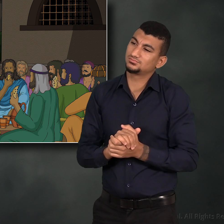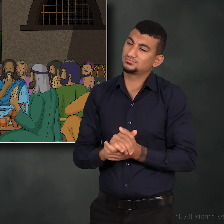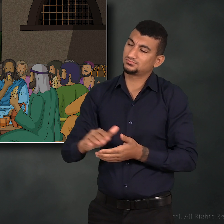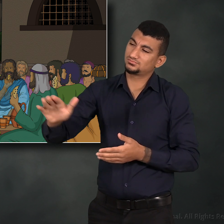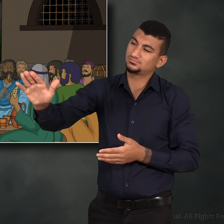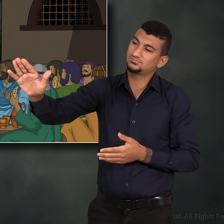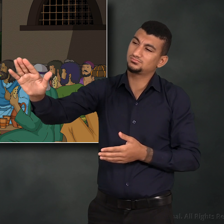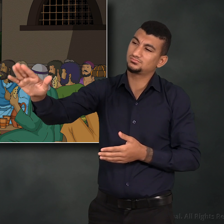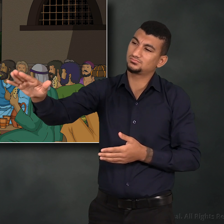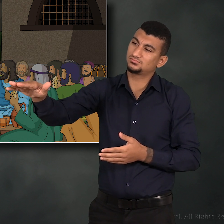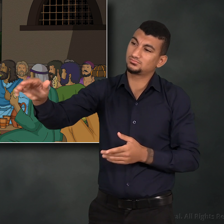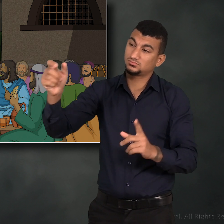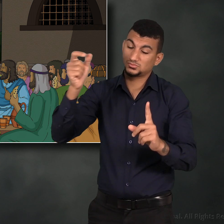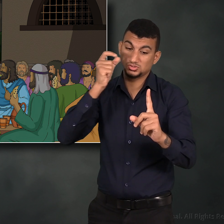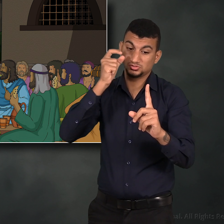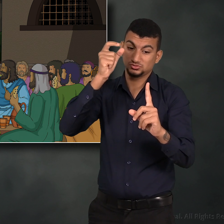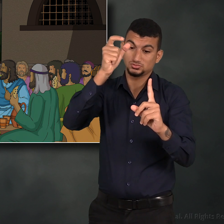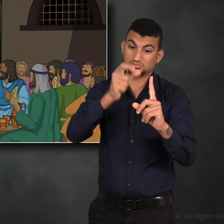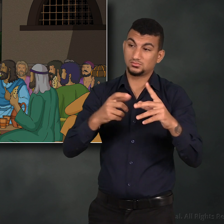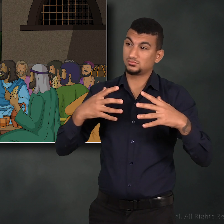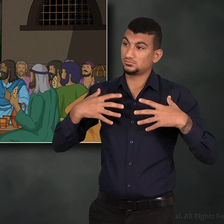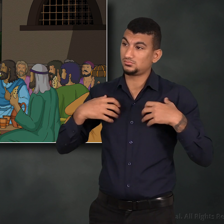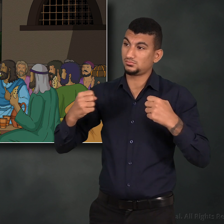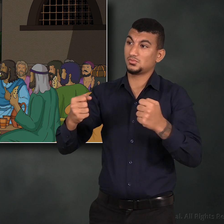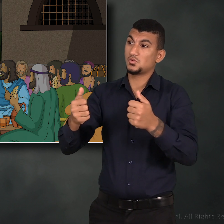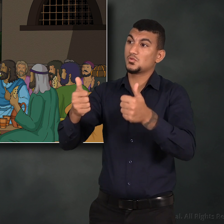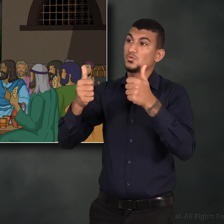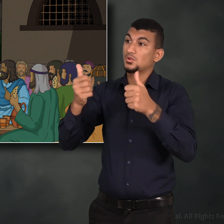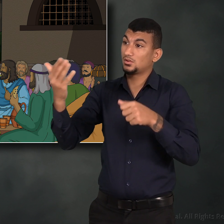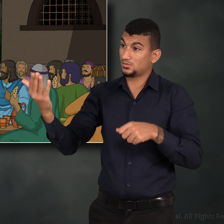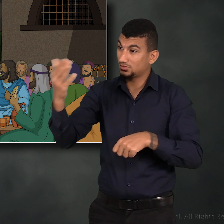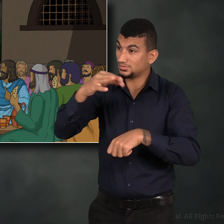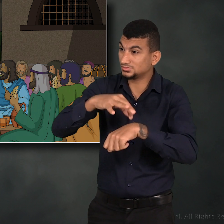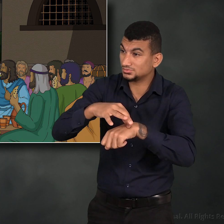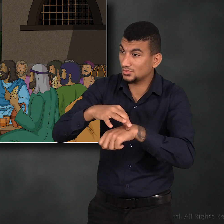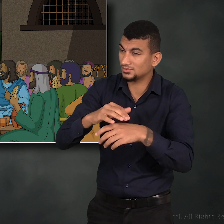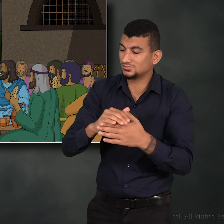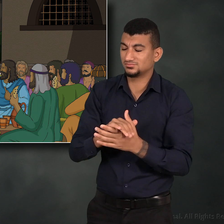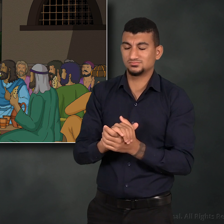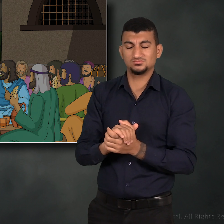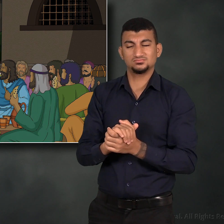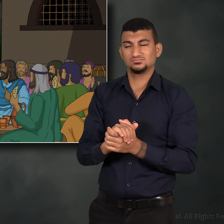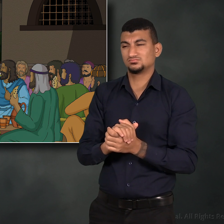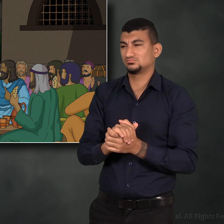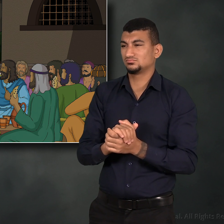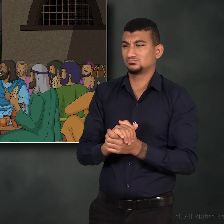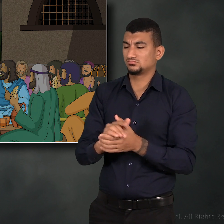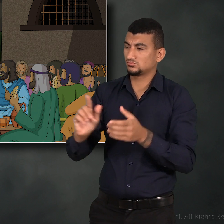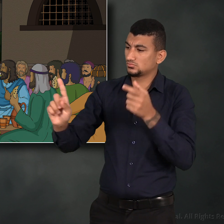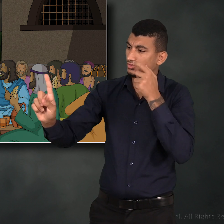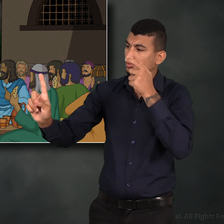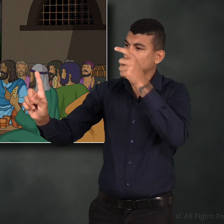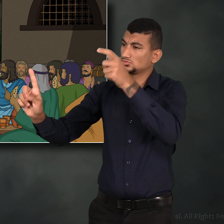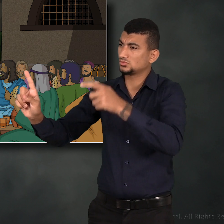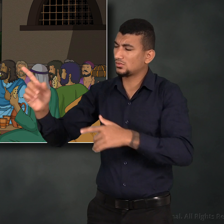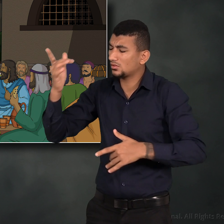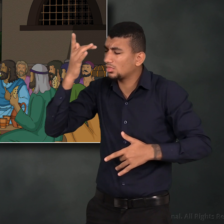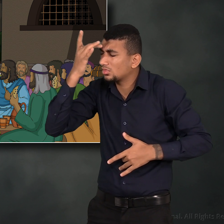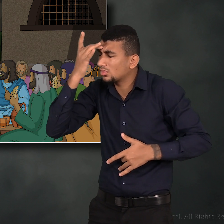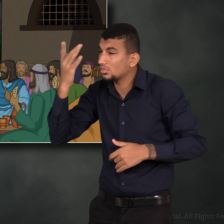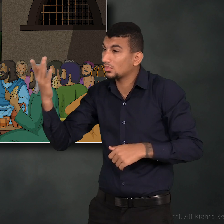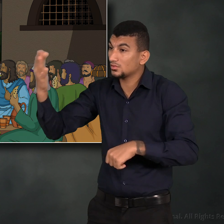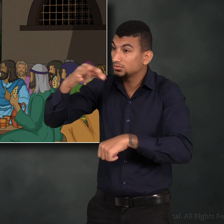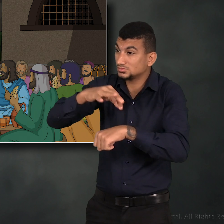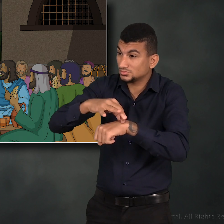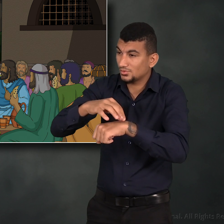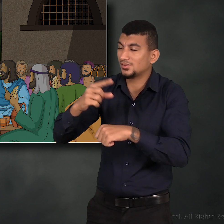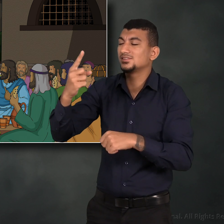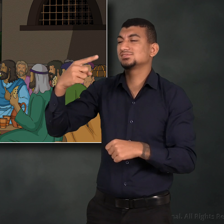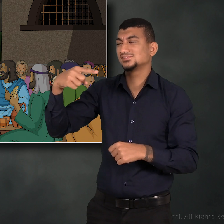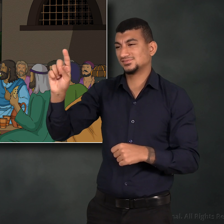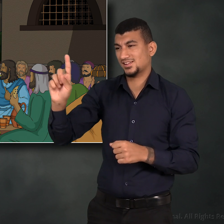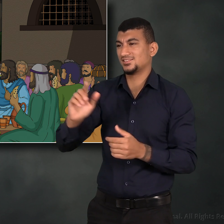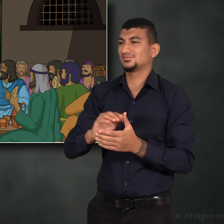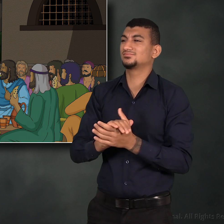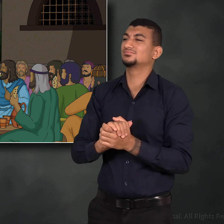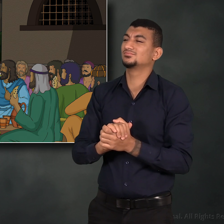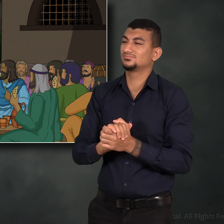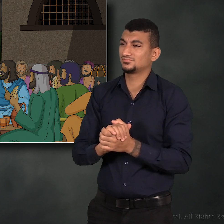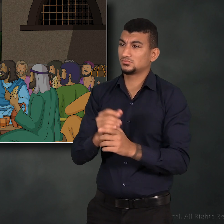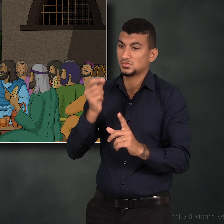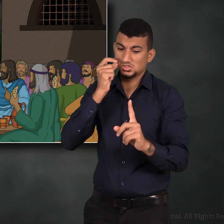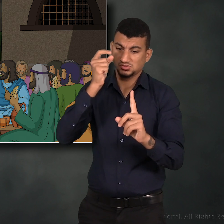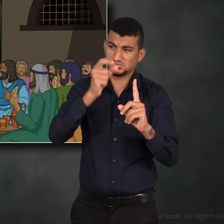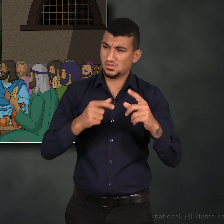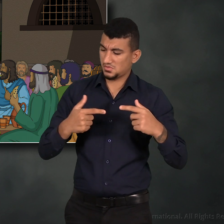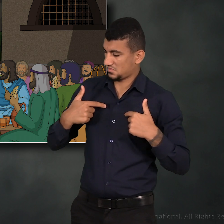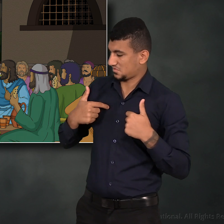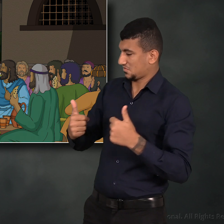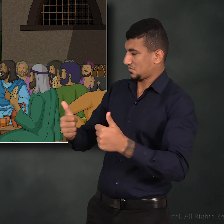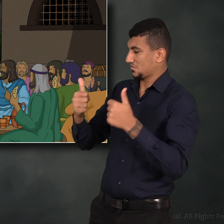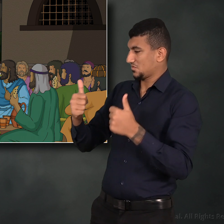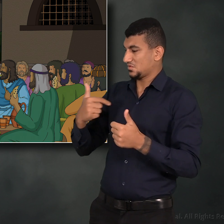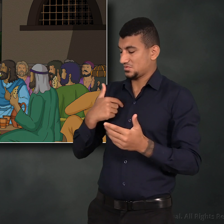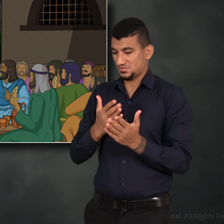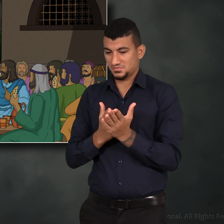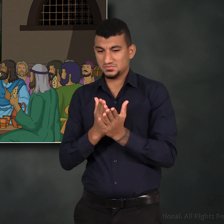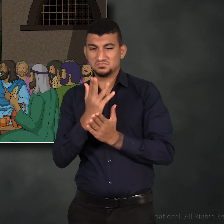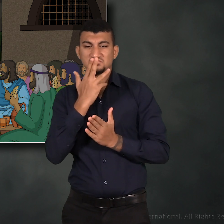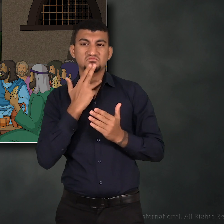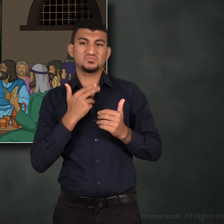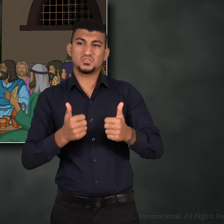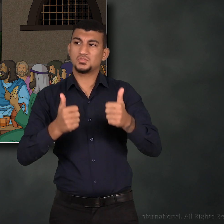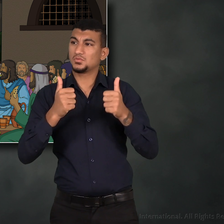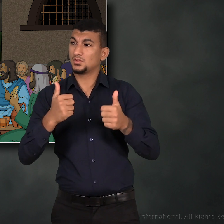On hearing this, Jesus told them, “It is not the healthy who need a doctor, but the sick.